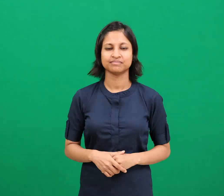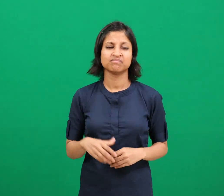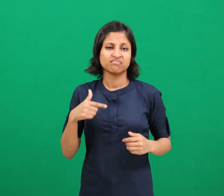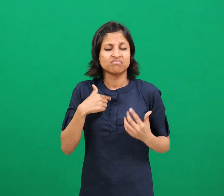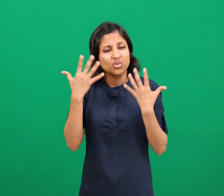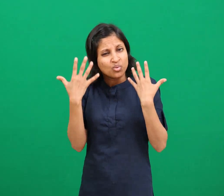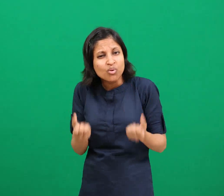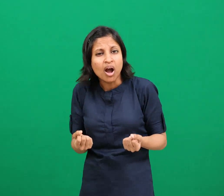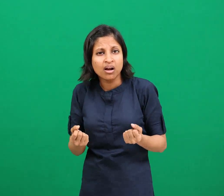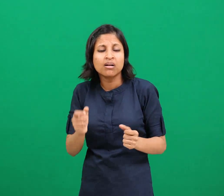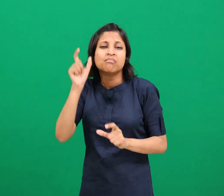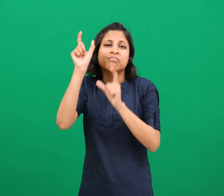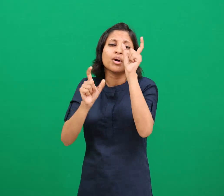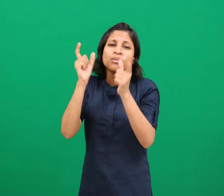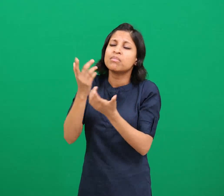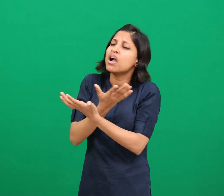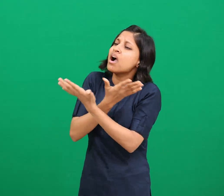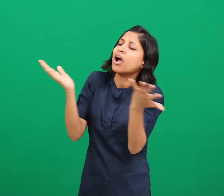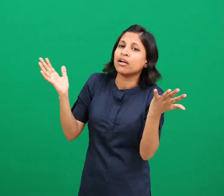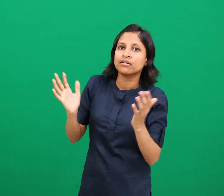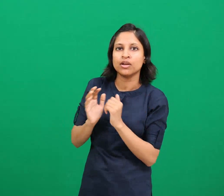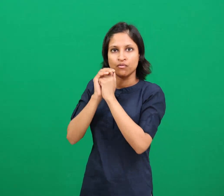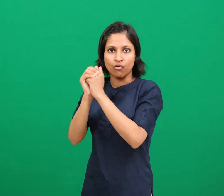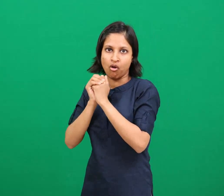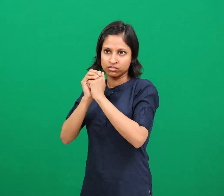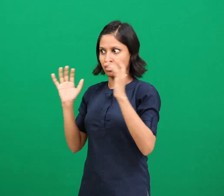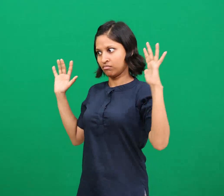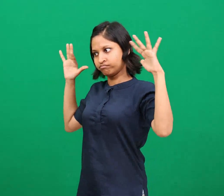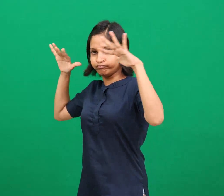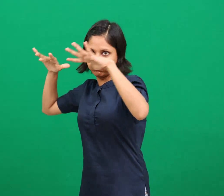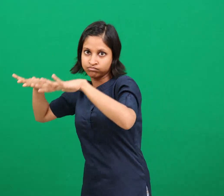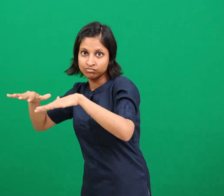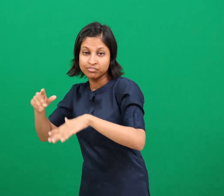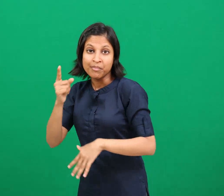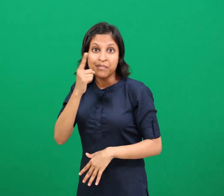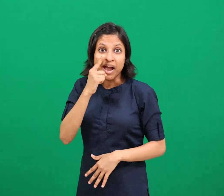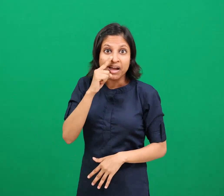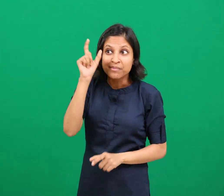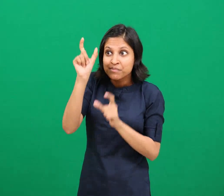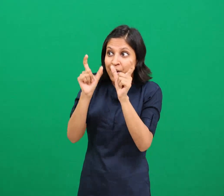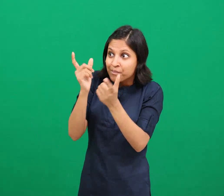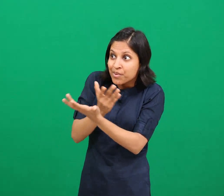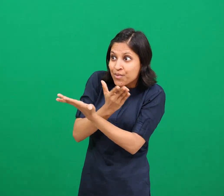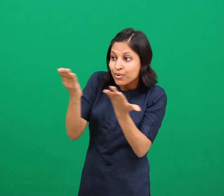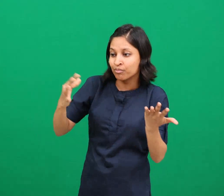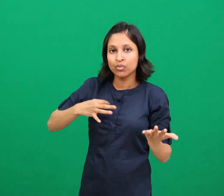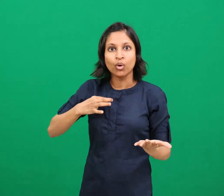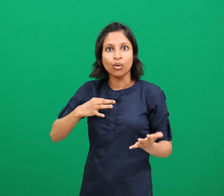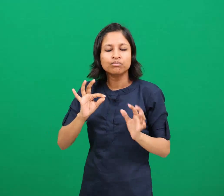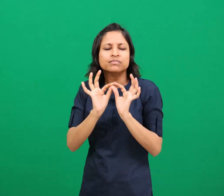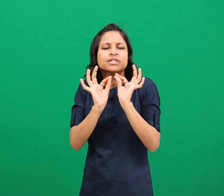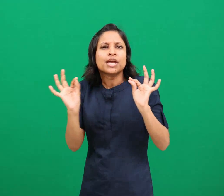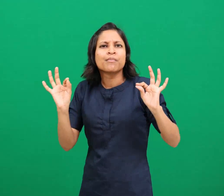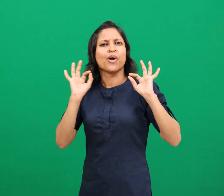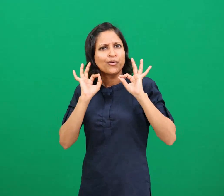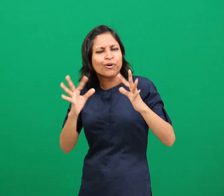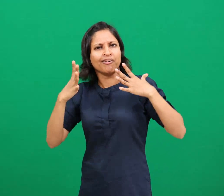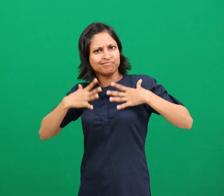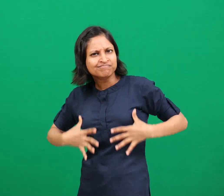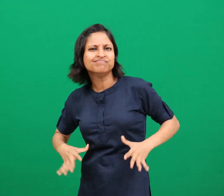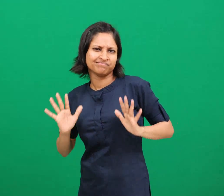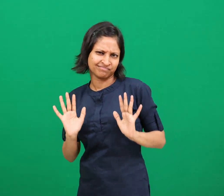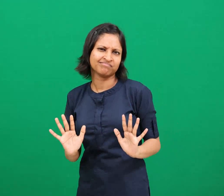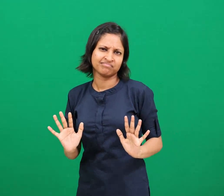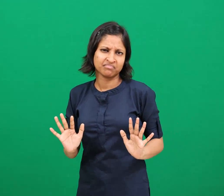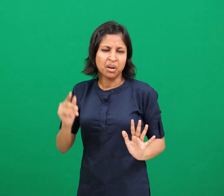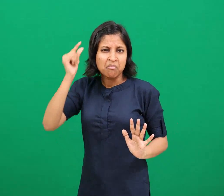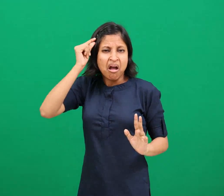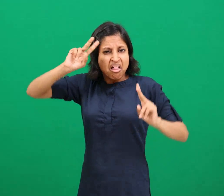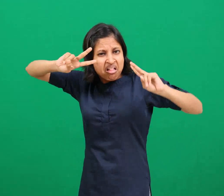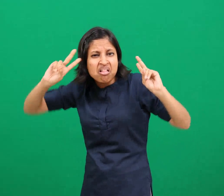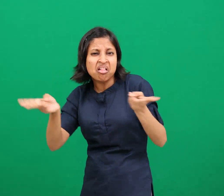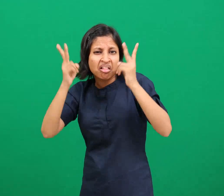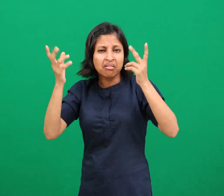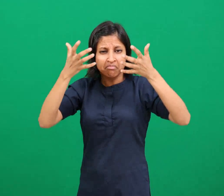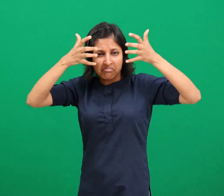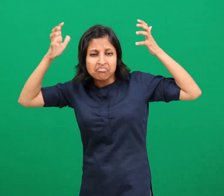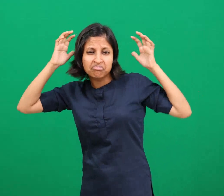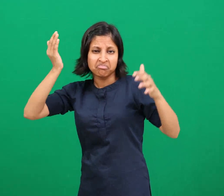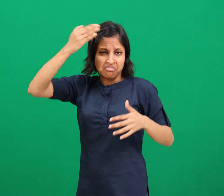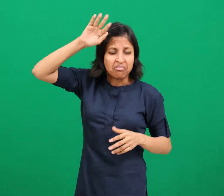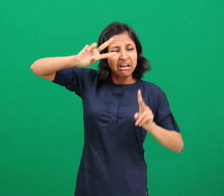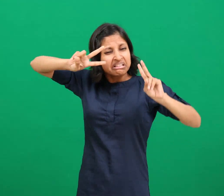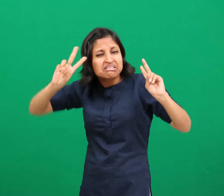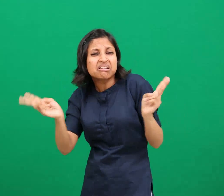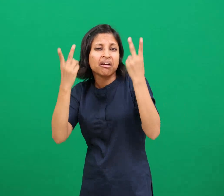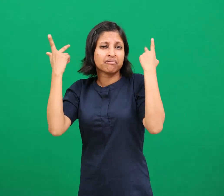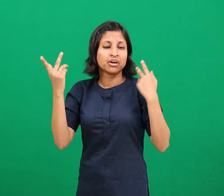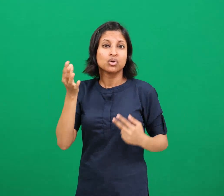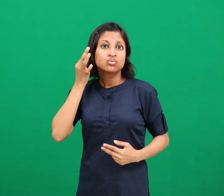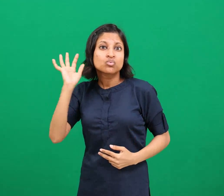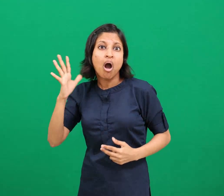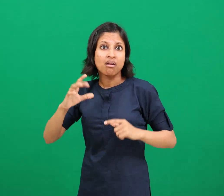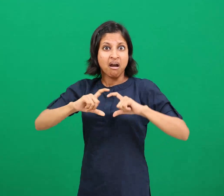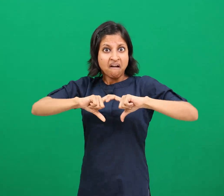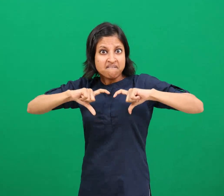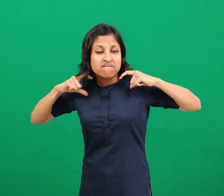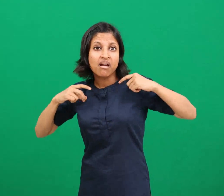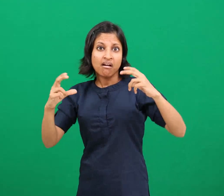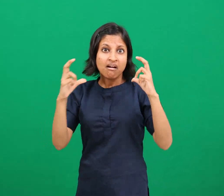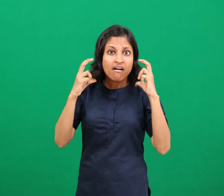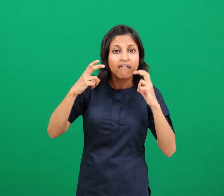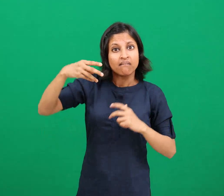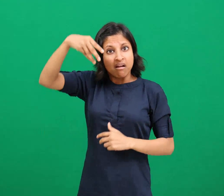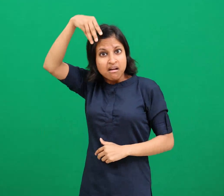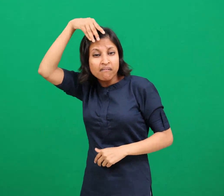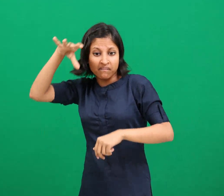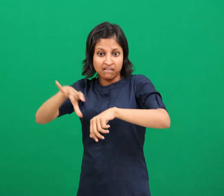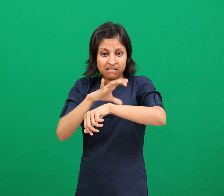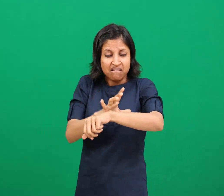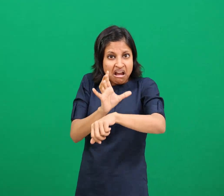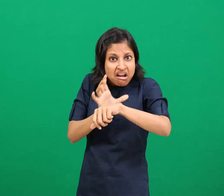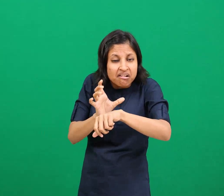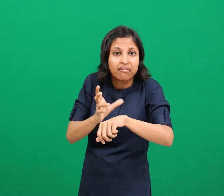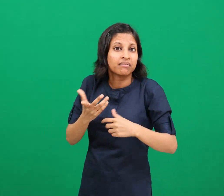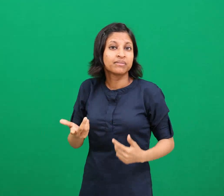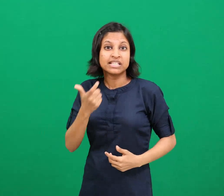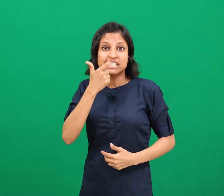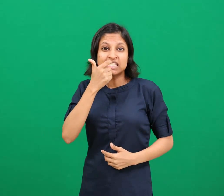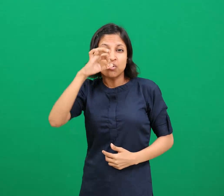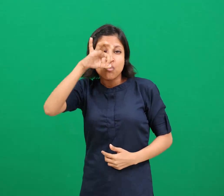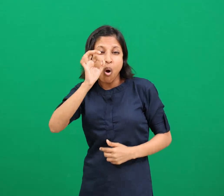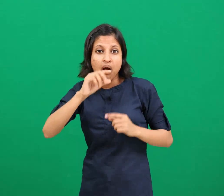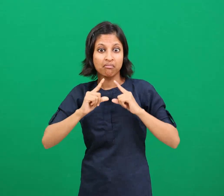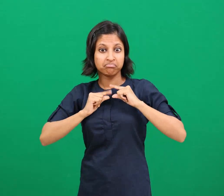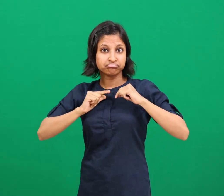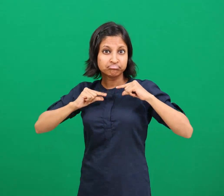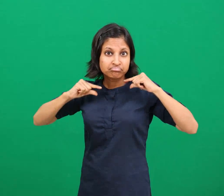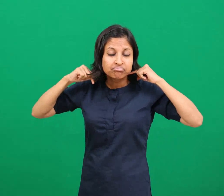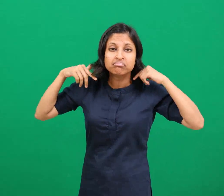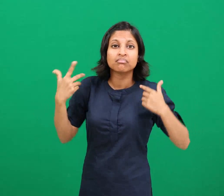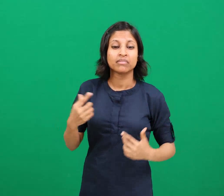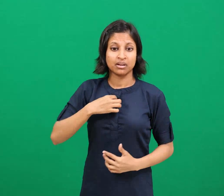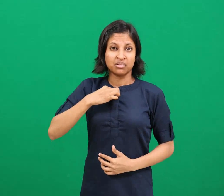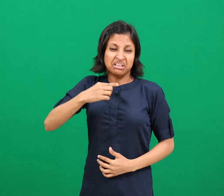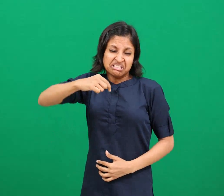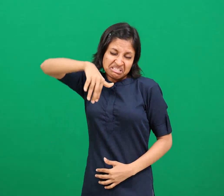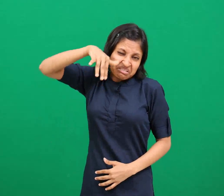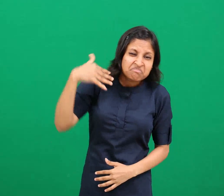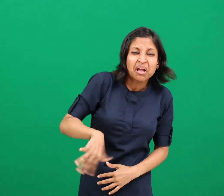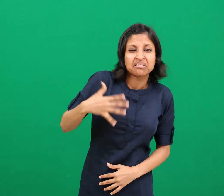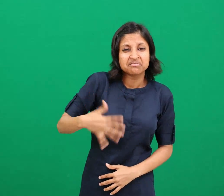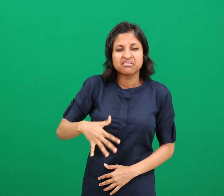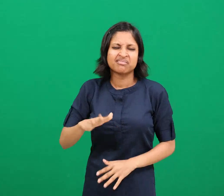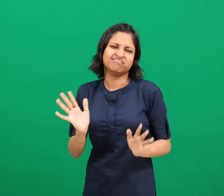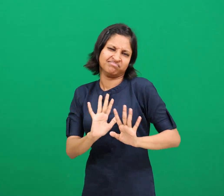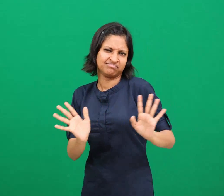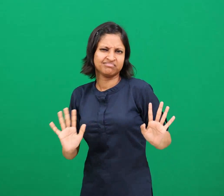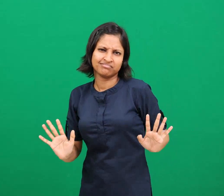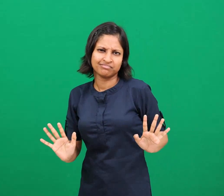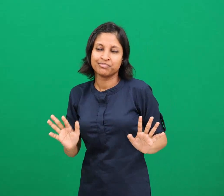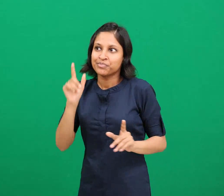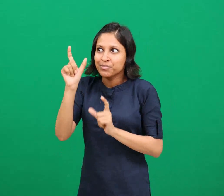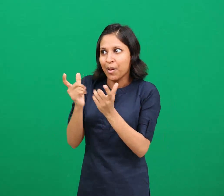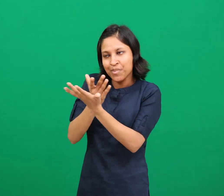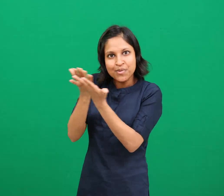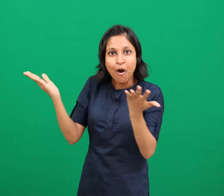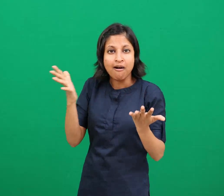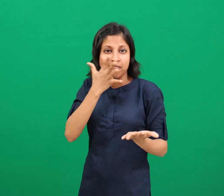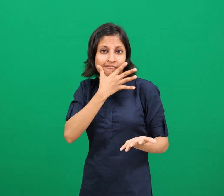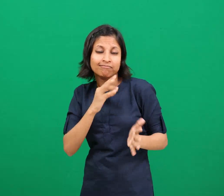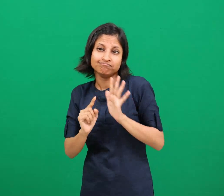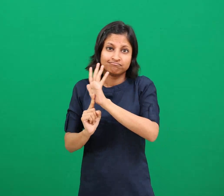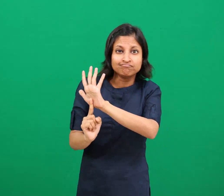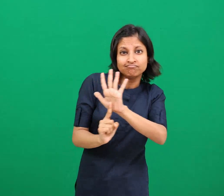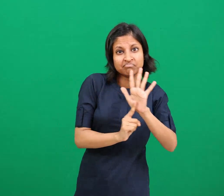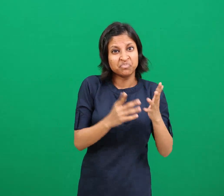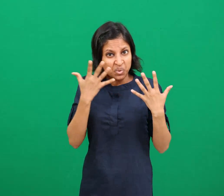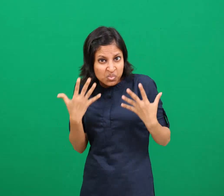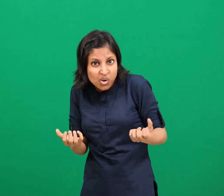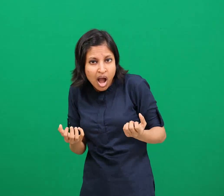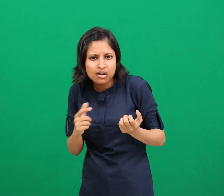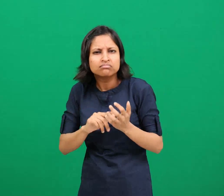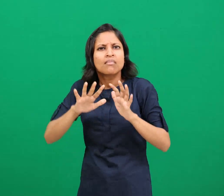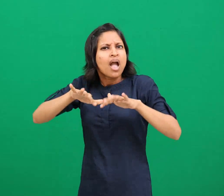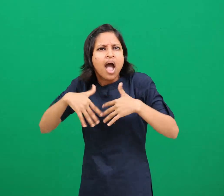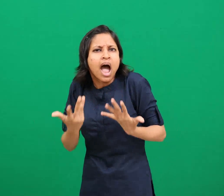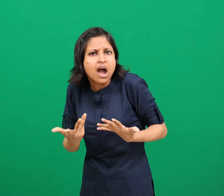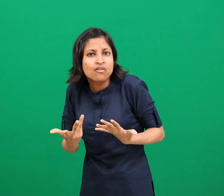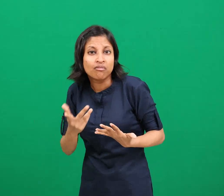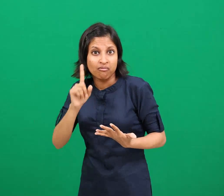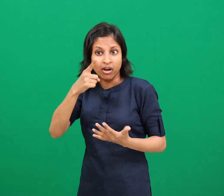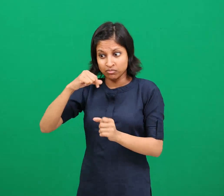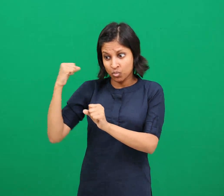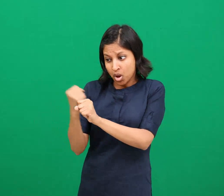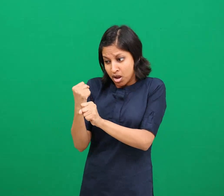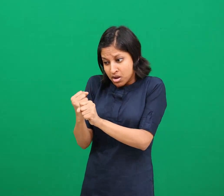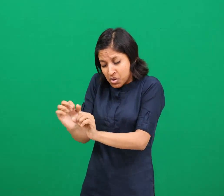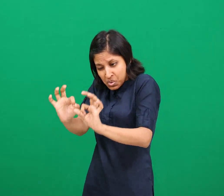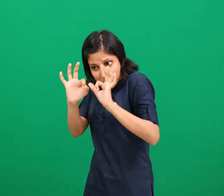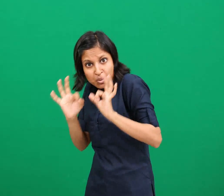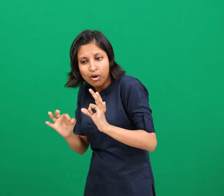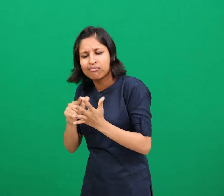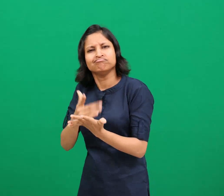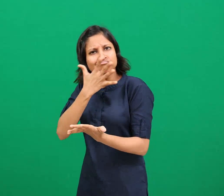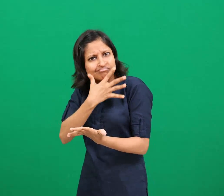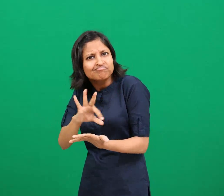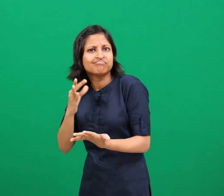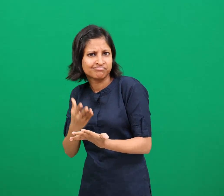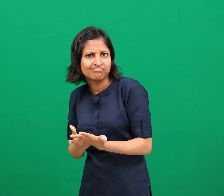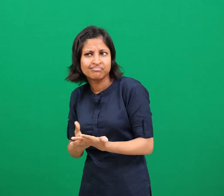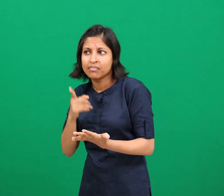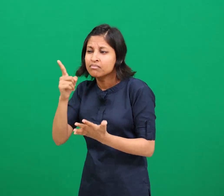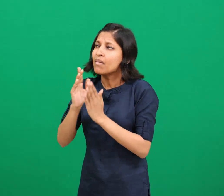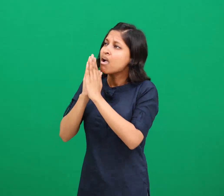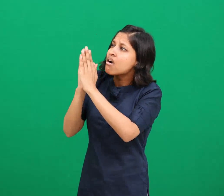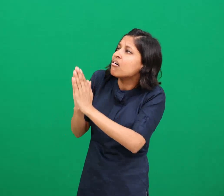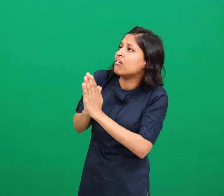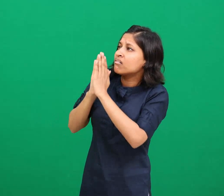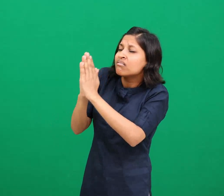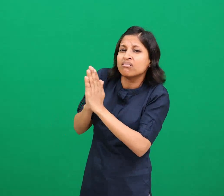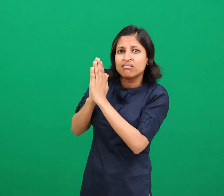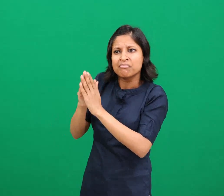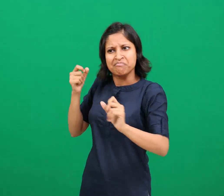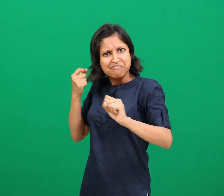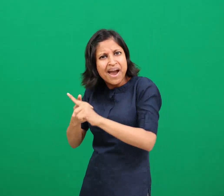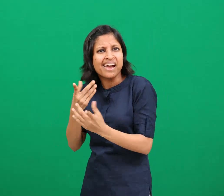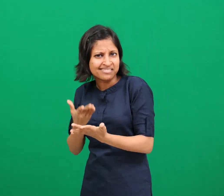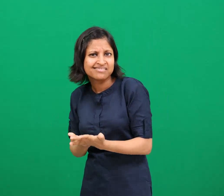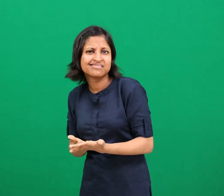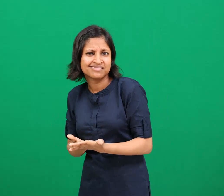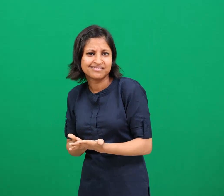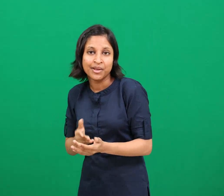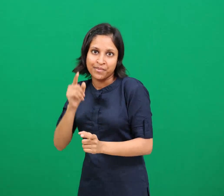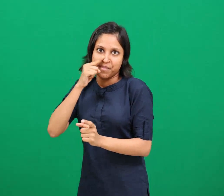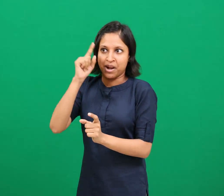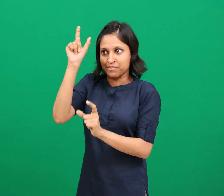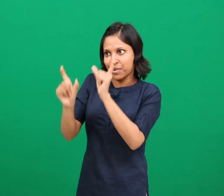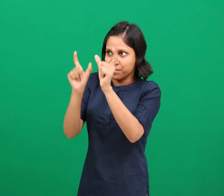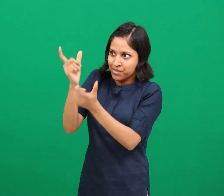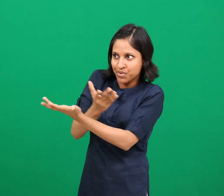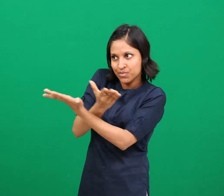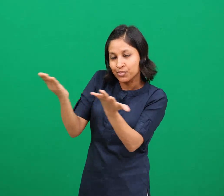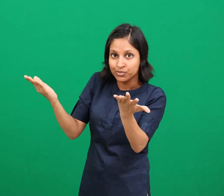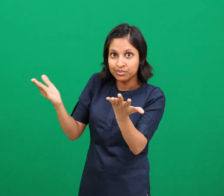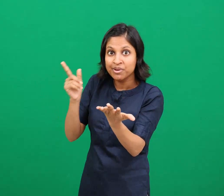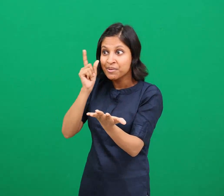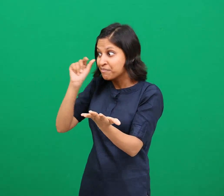Likewise, I want the women to adorn themselves with respectable apparel, with modesty, and with self-control, not with braided hair or gold or pearls or expensive clothes, but with good deeds, as is proper for women who profess to worship God.